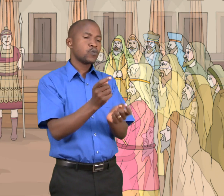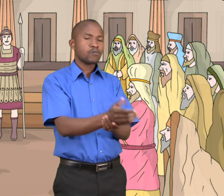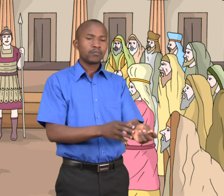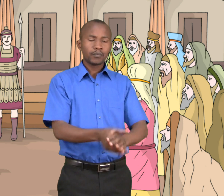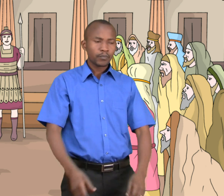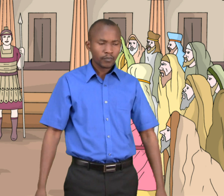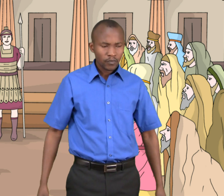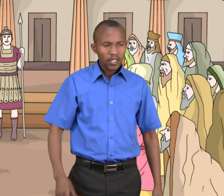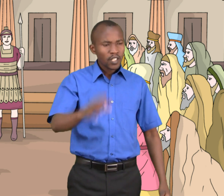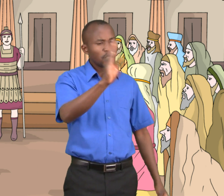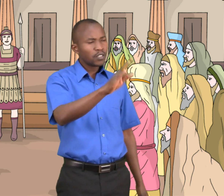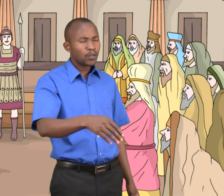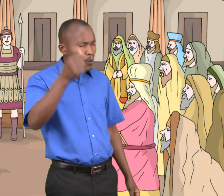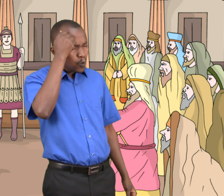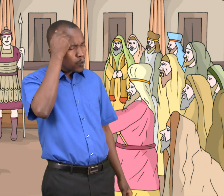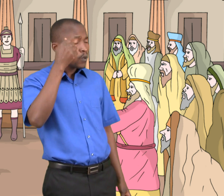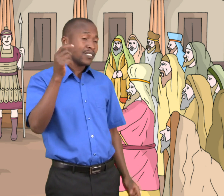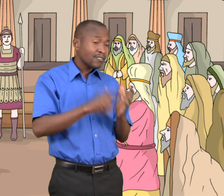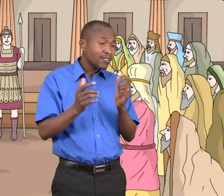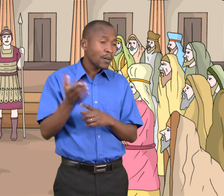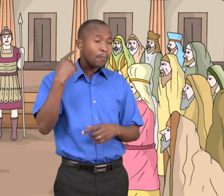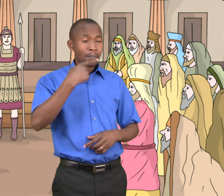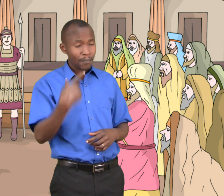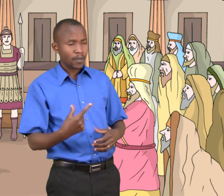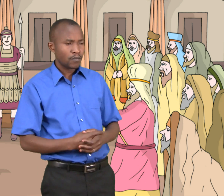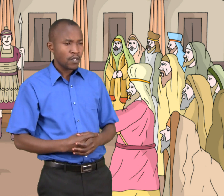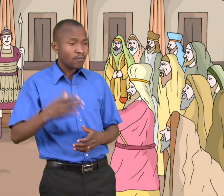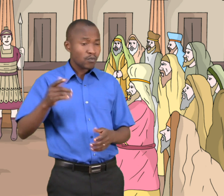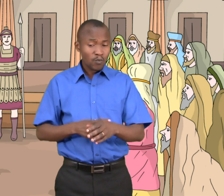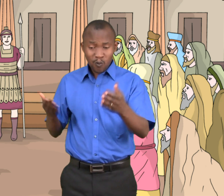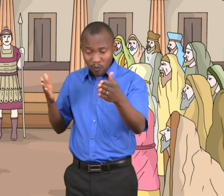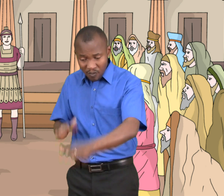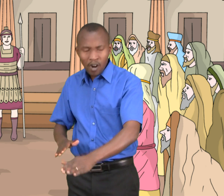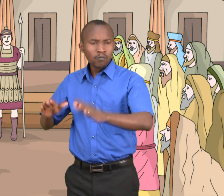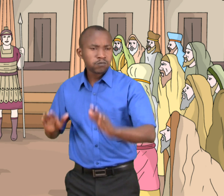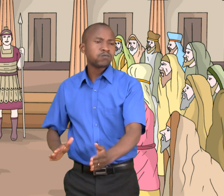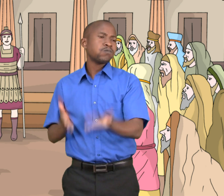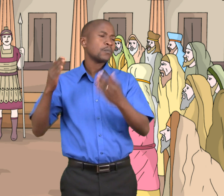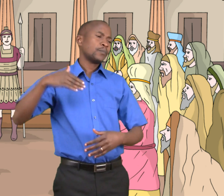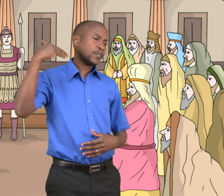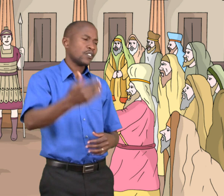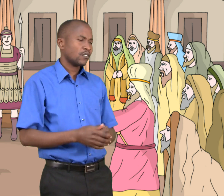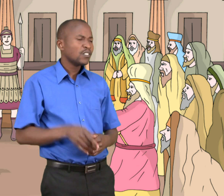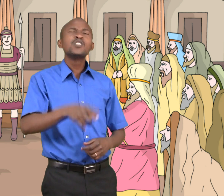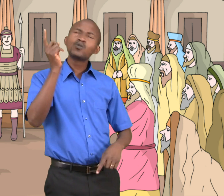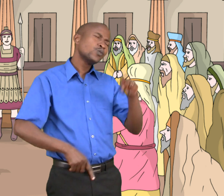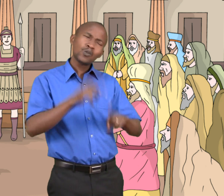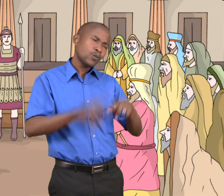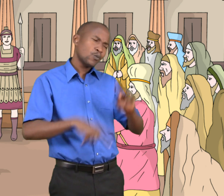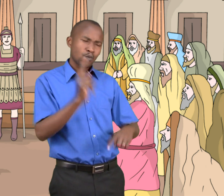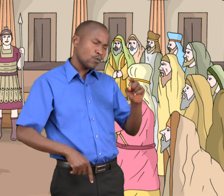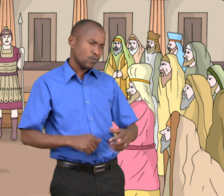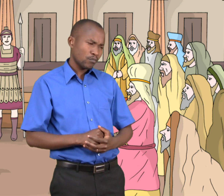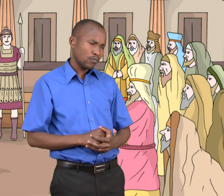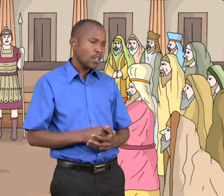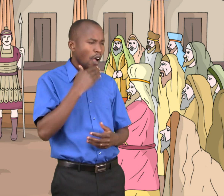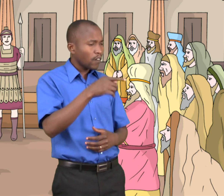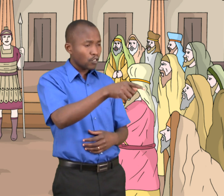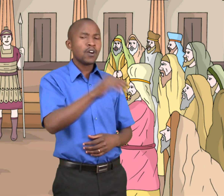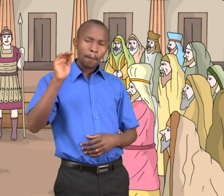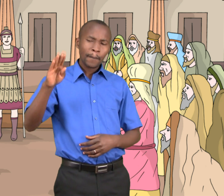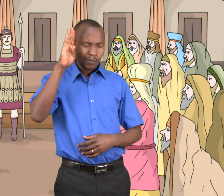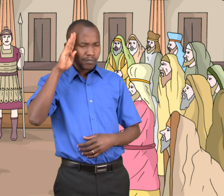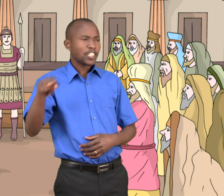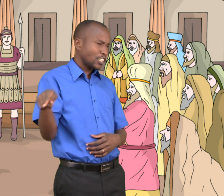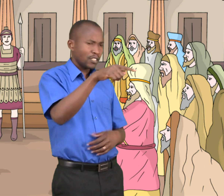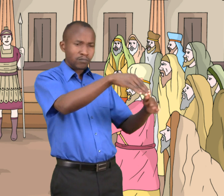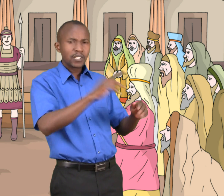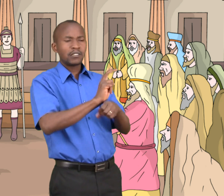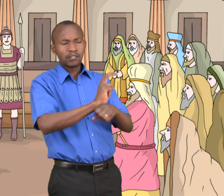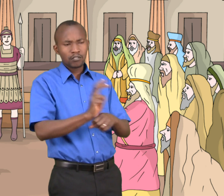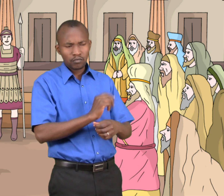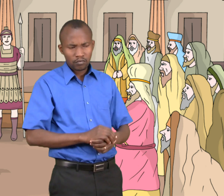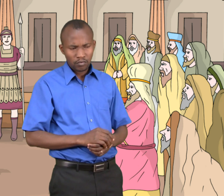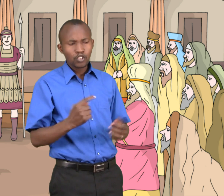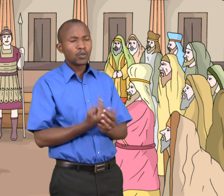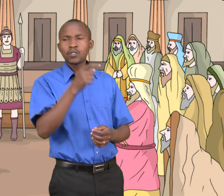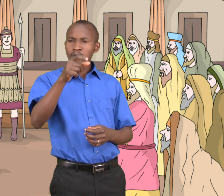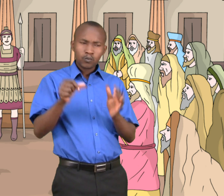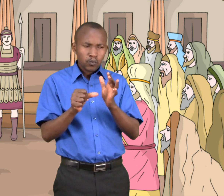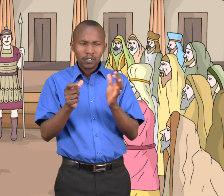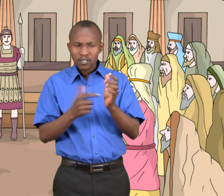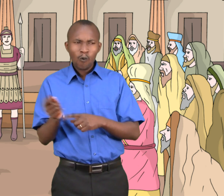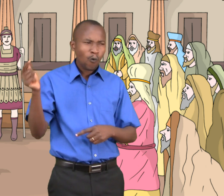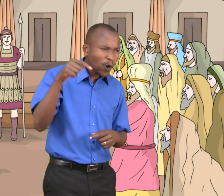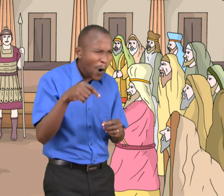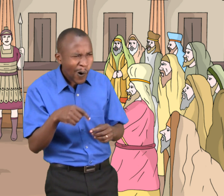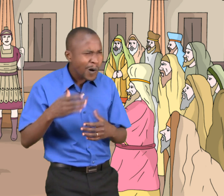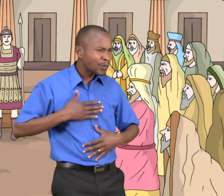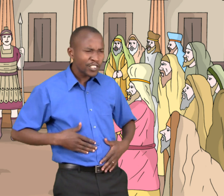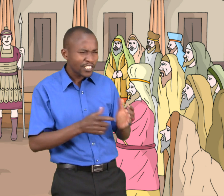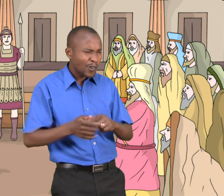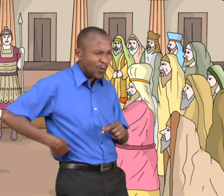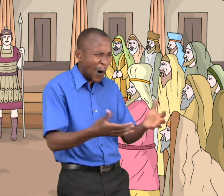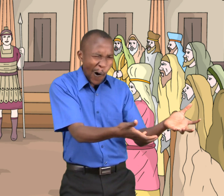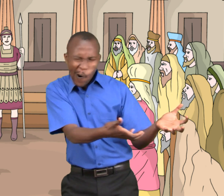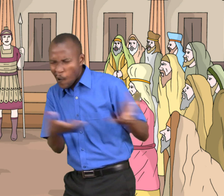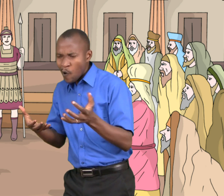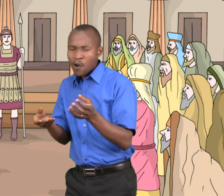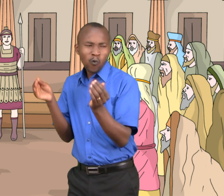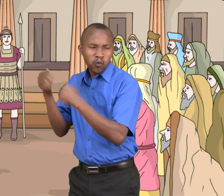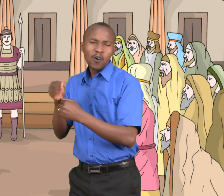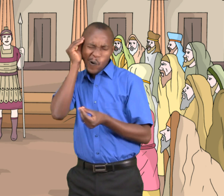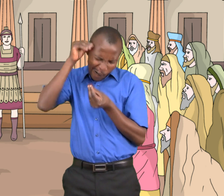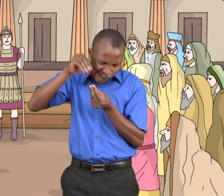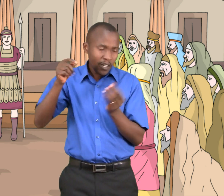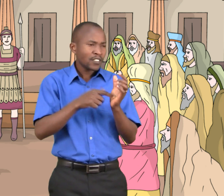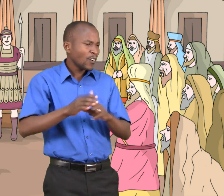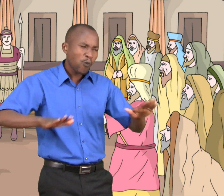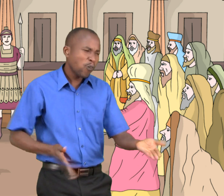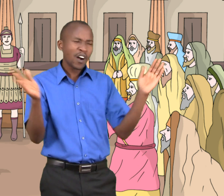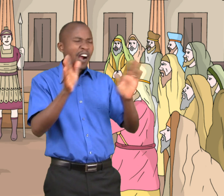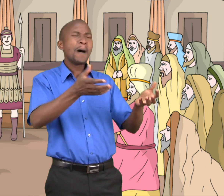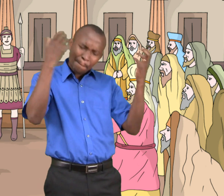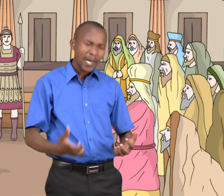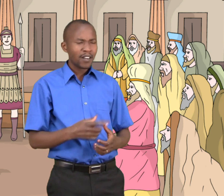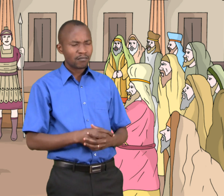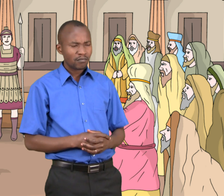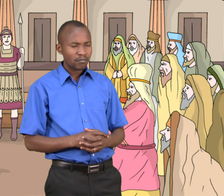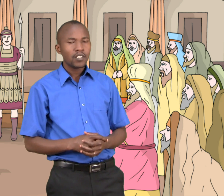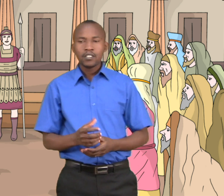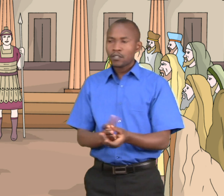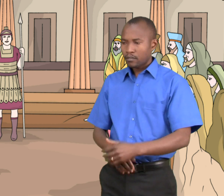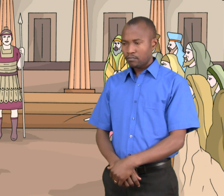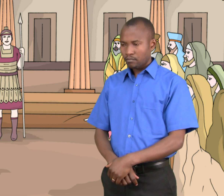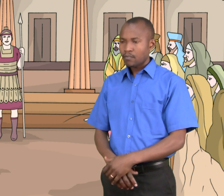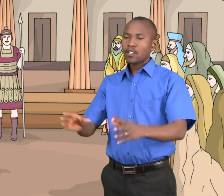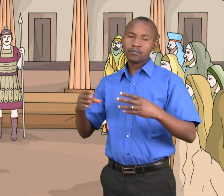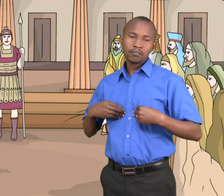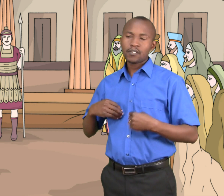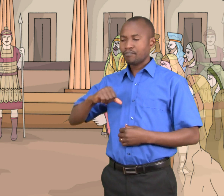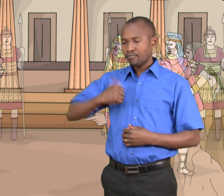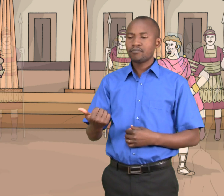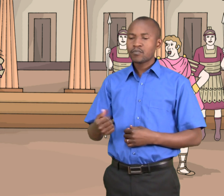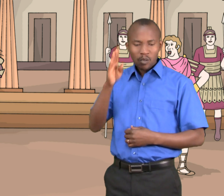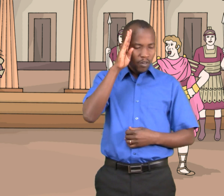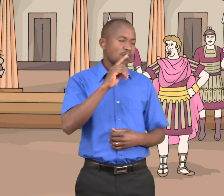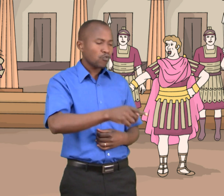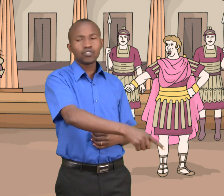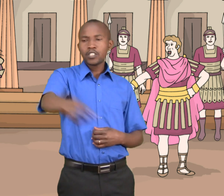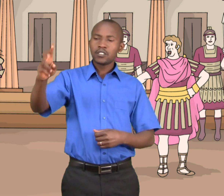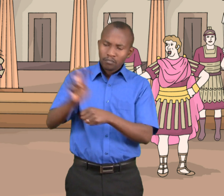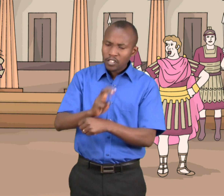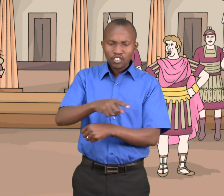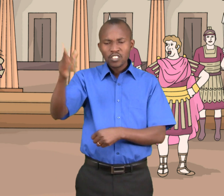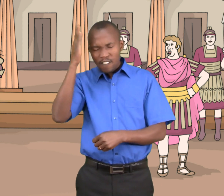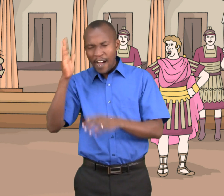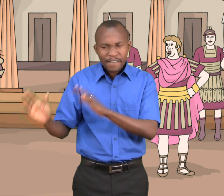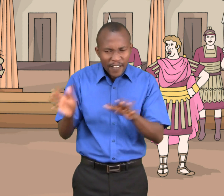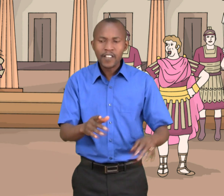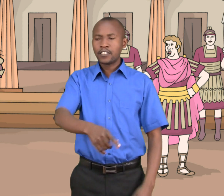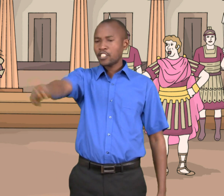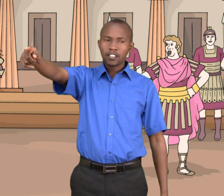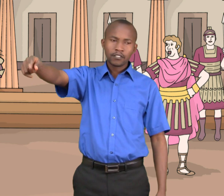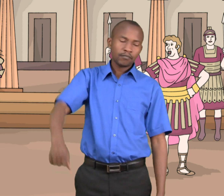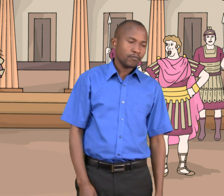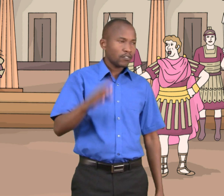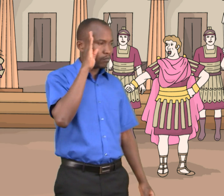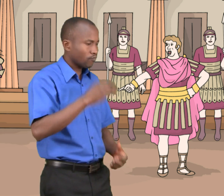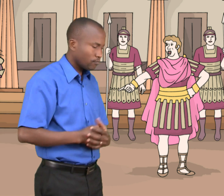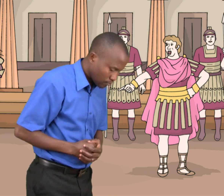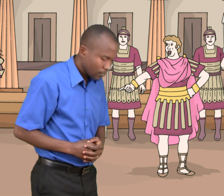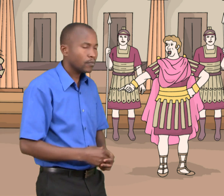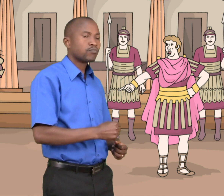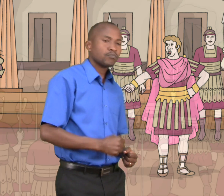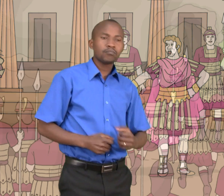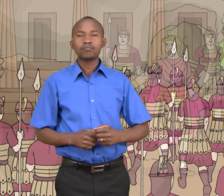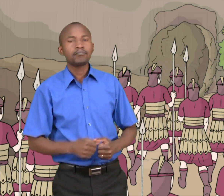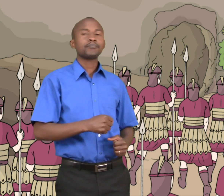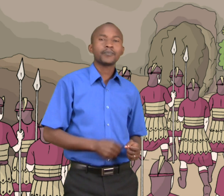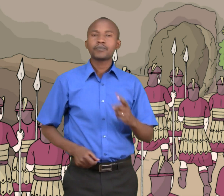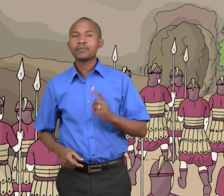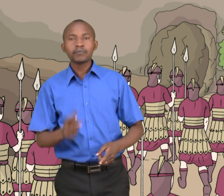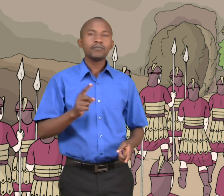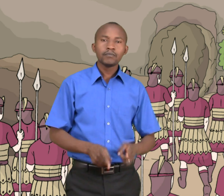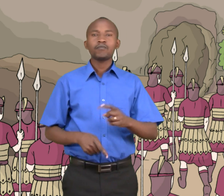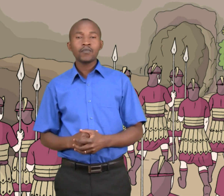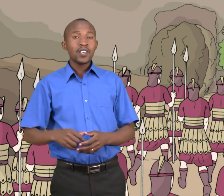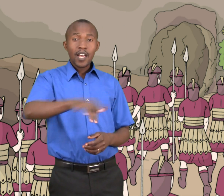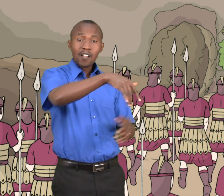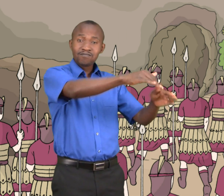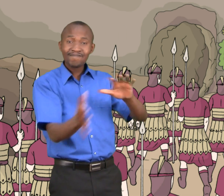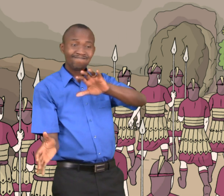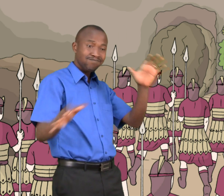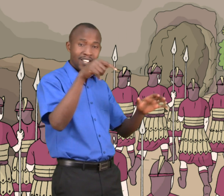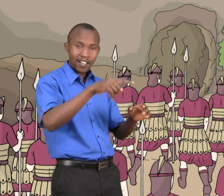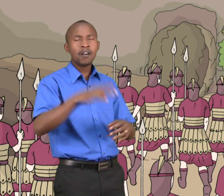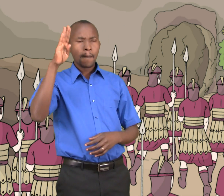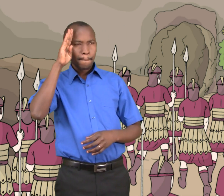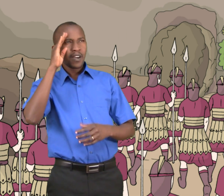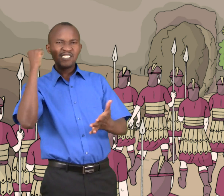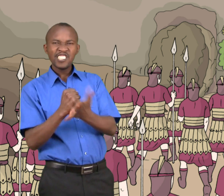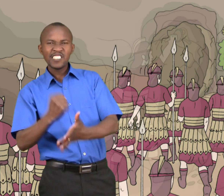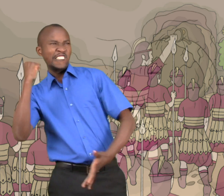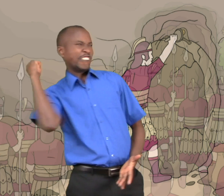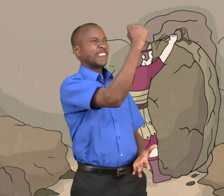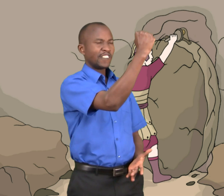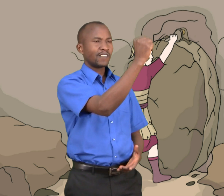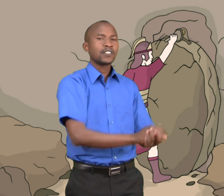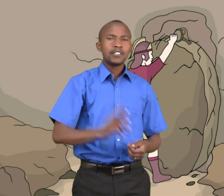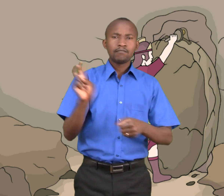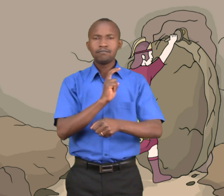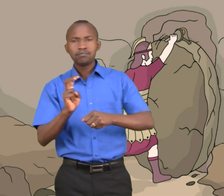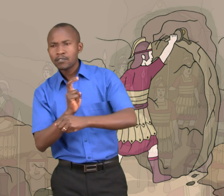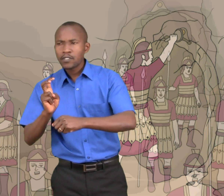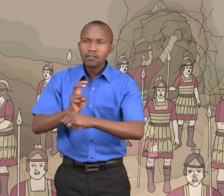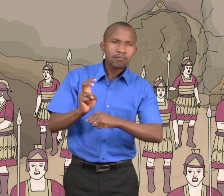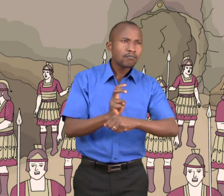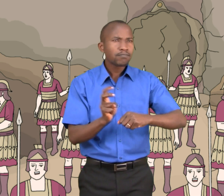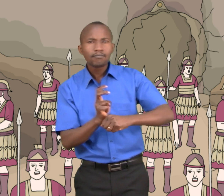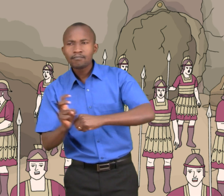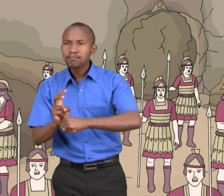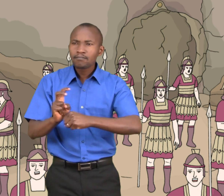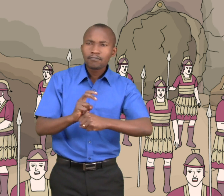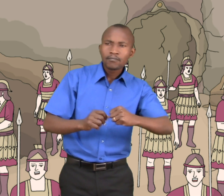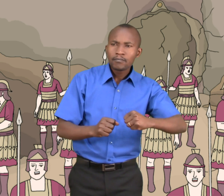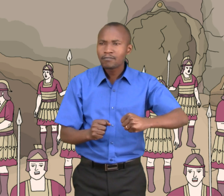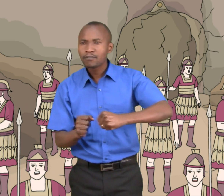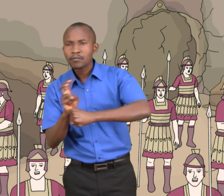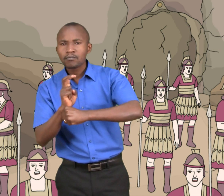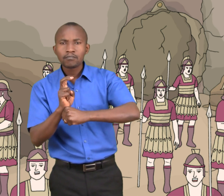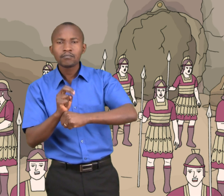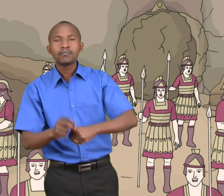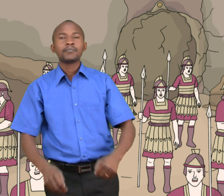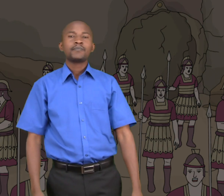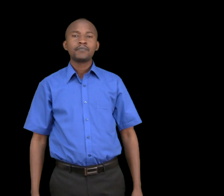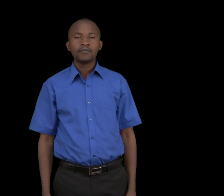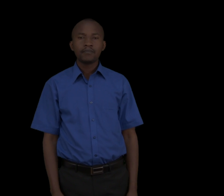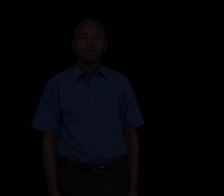And because it was the Jewish day of Preparation and the tomb was nearby, they placed Jesus there.